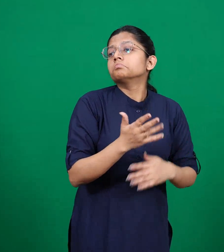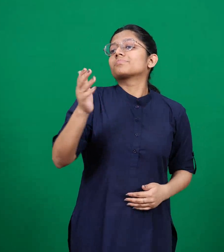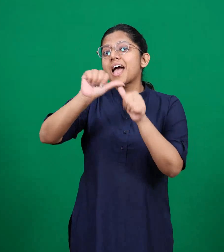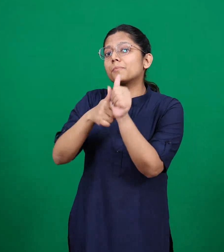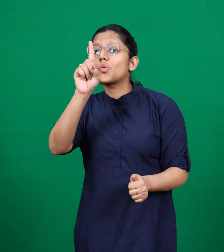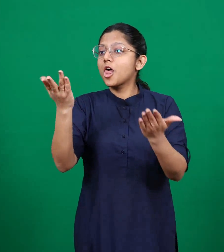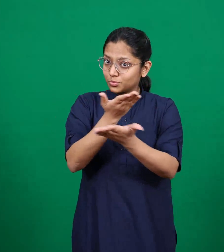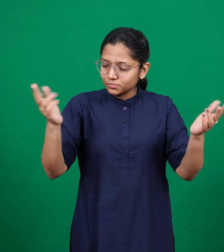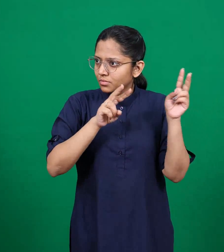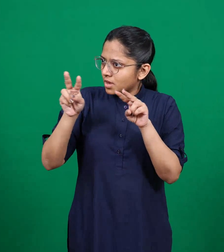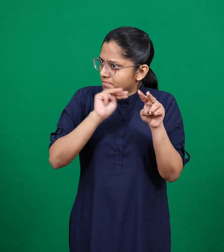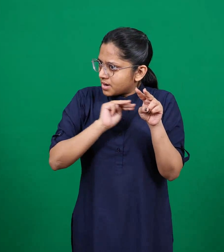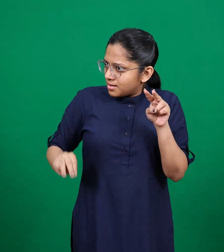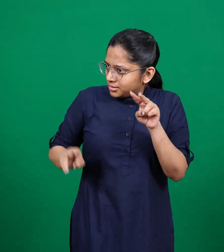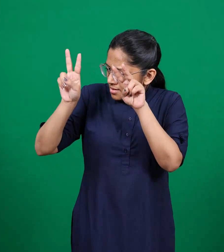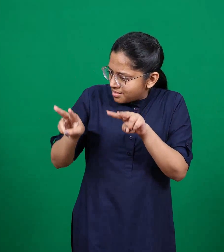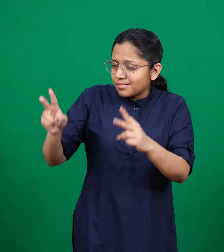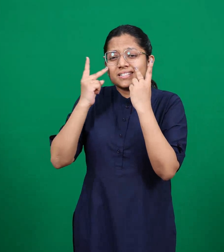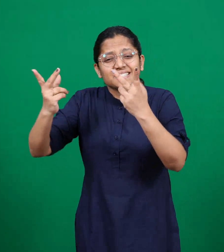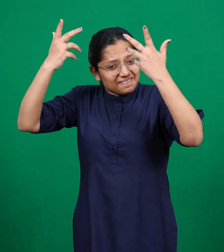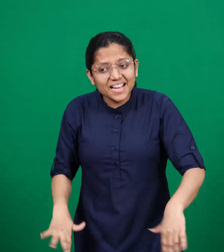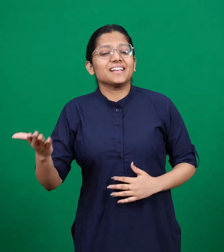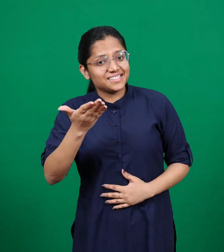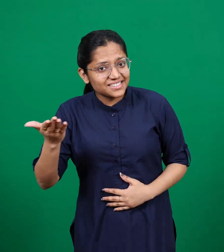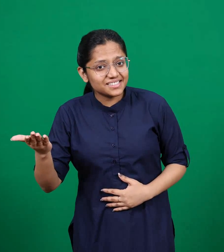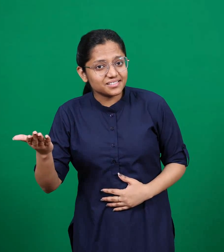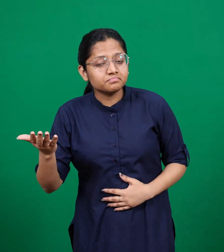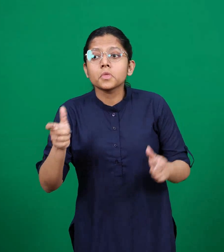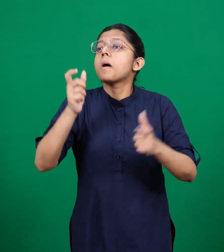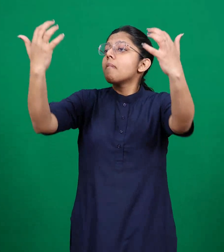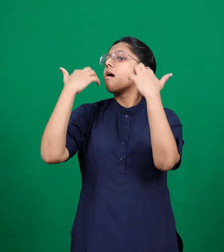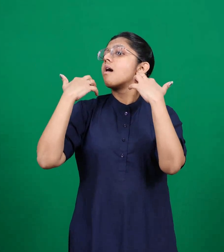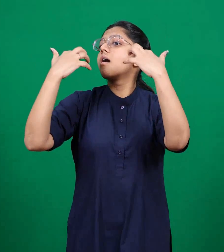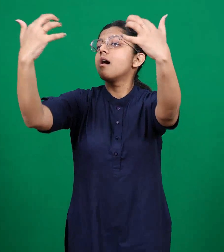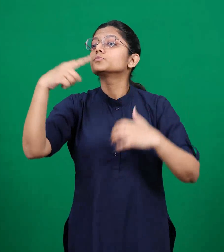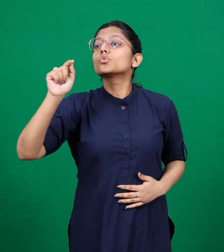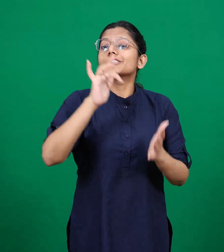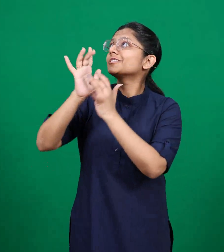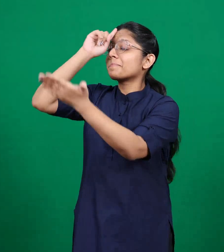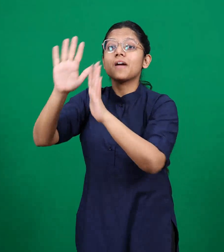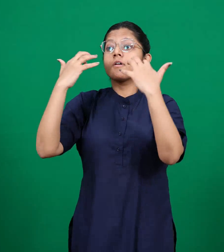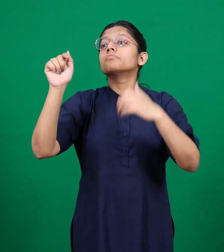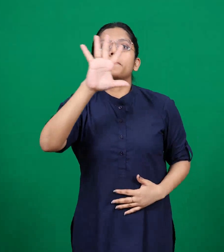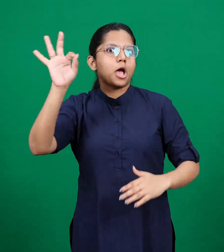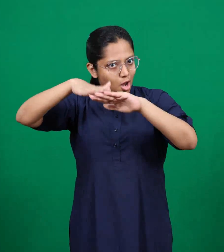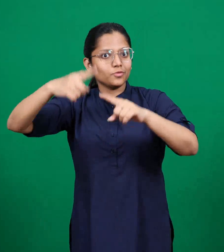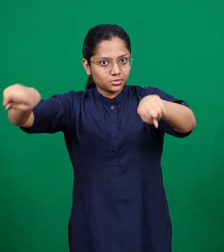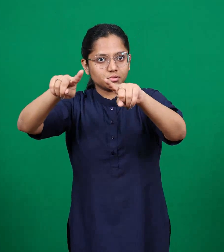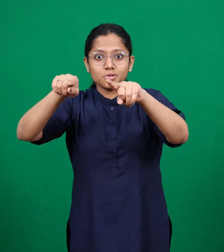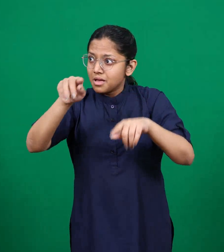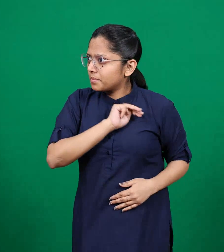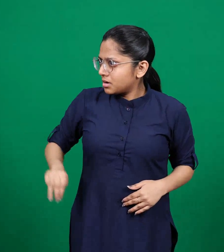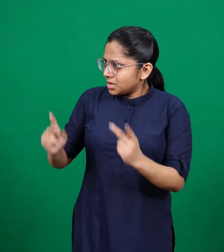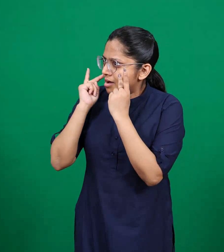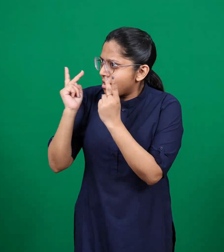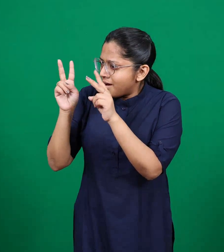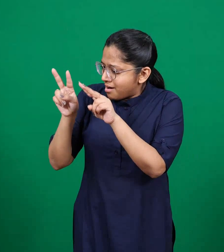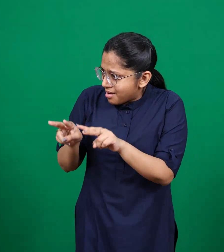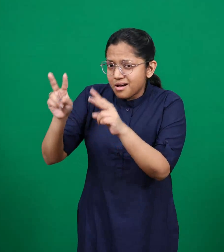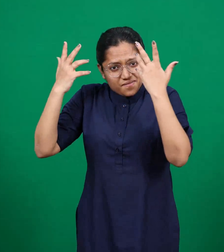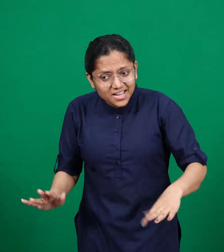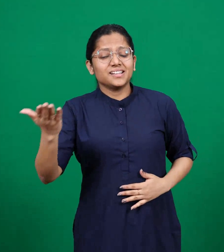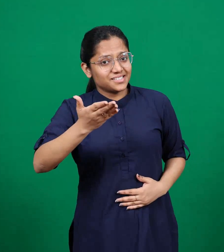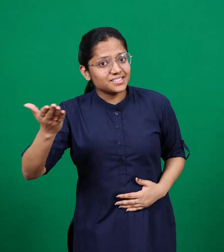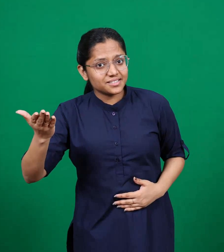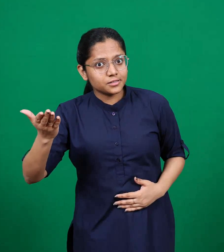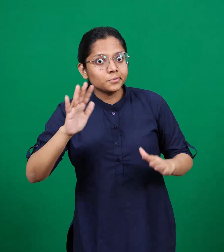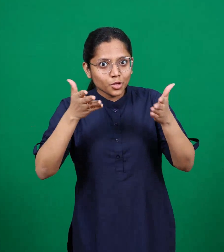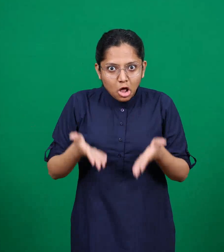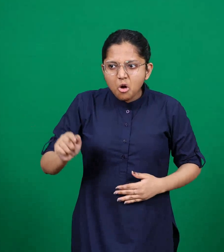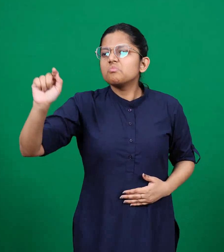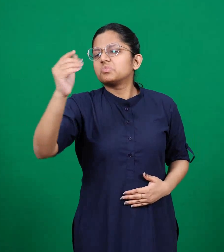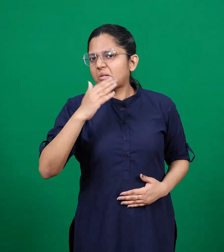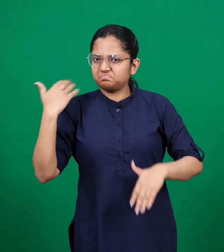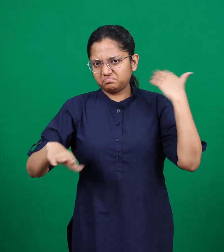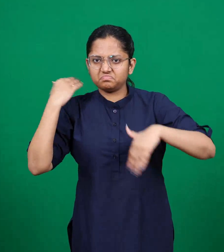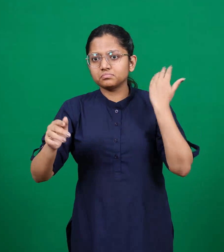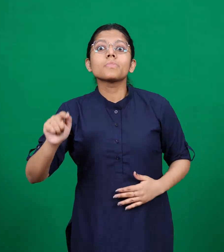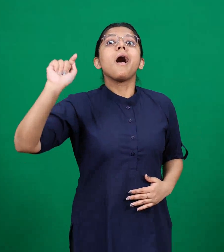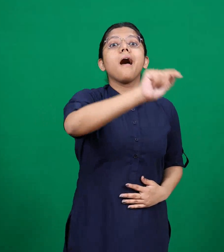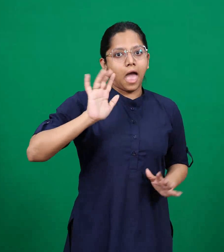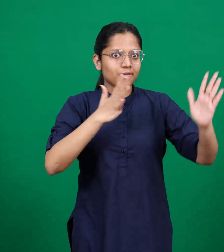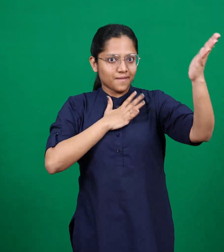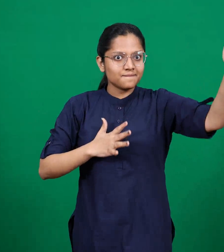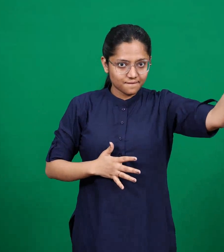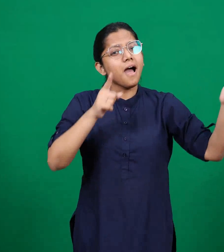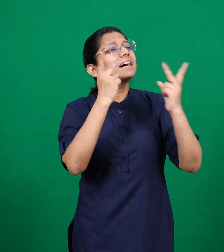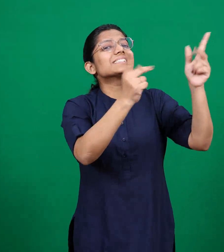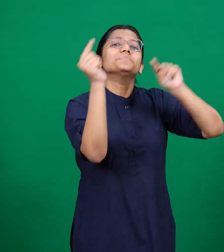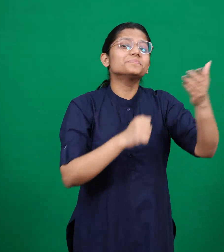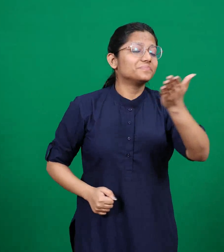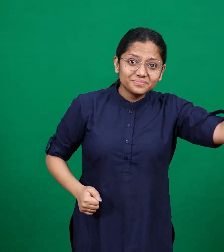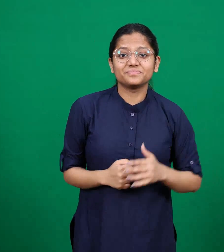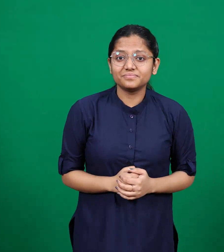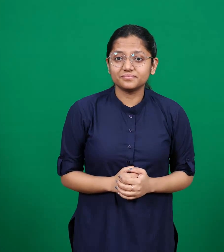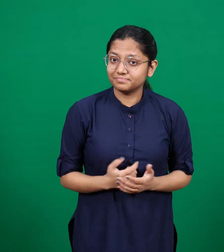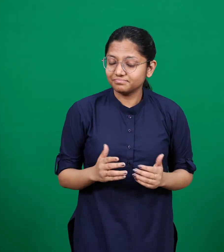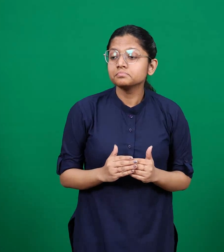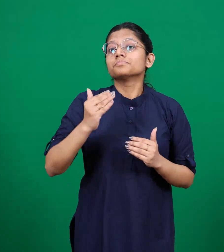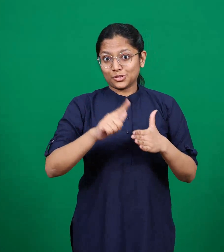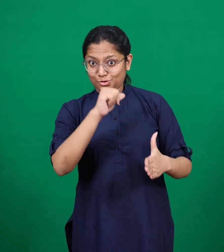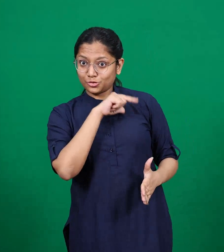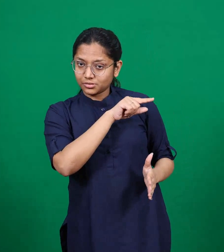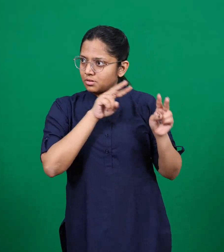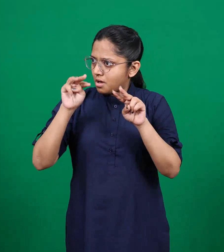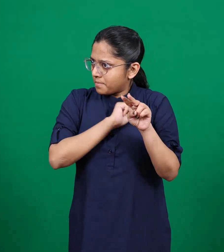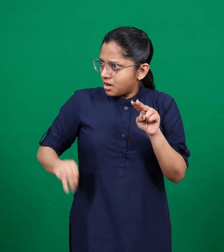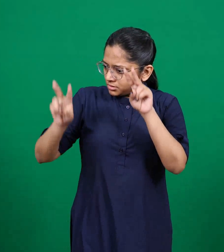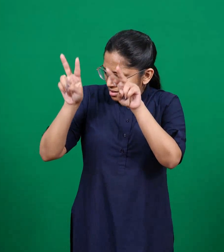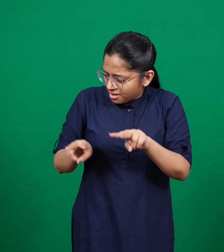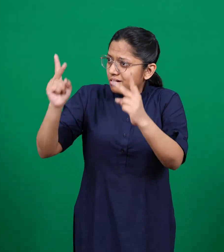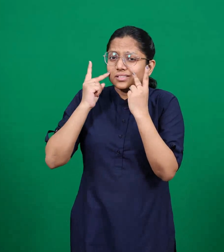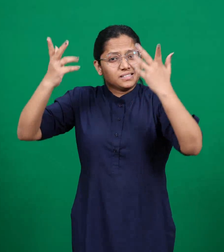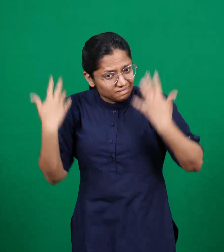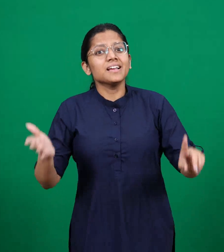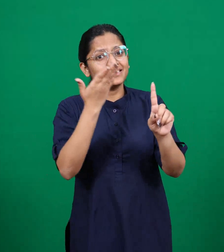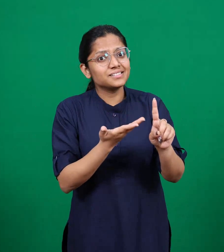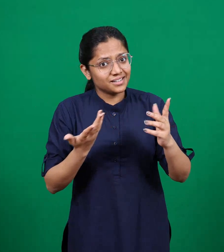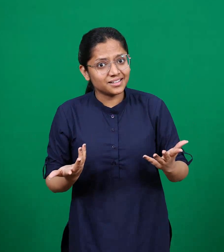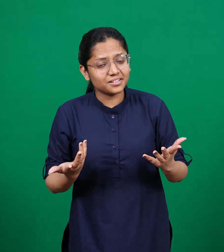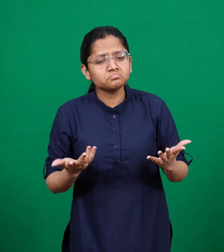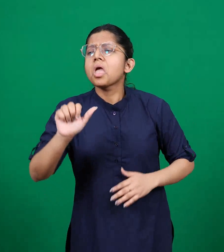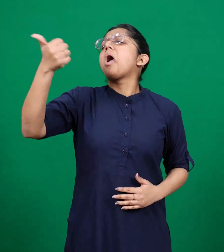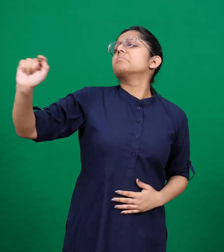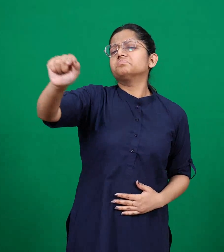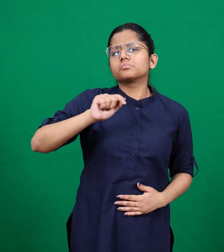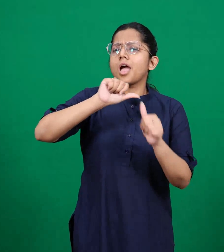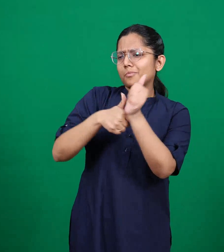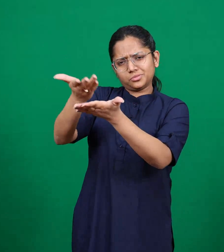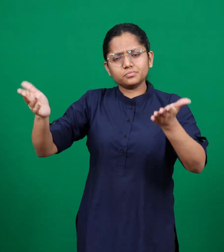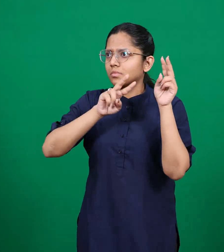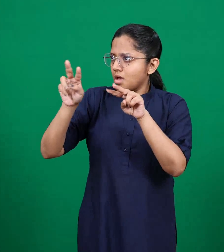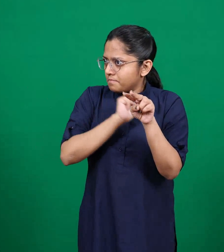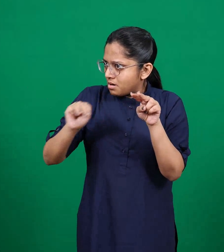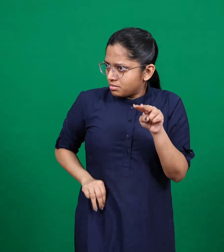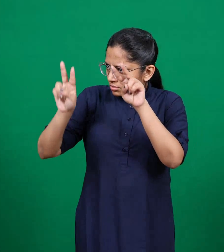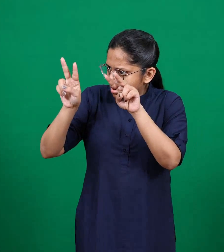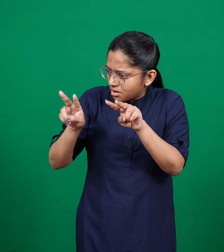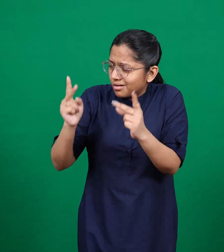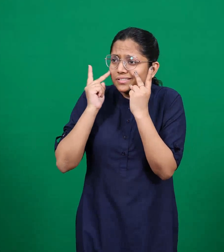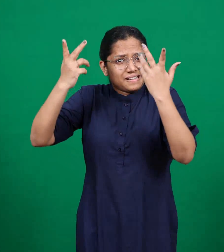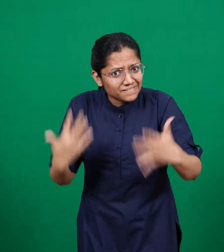After that, He appeared to more than five hundred brothers at once, most of whom are still living, though some have fallen asleep.